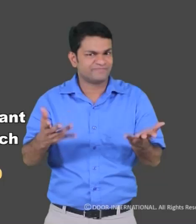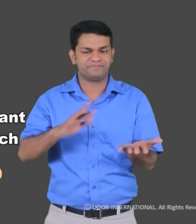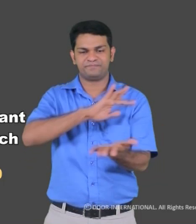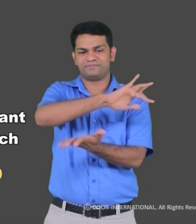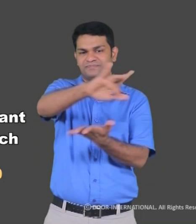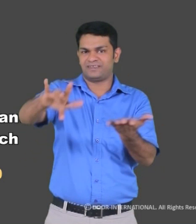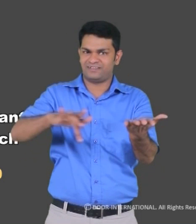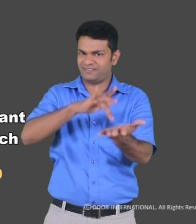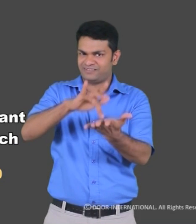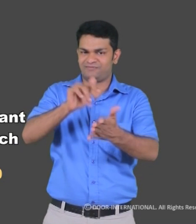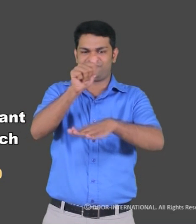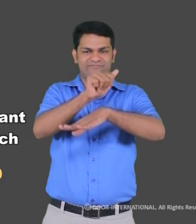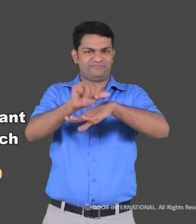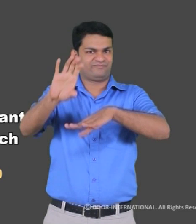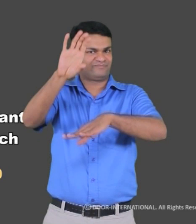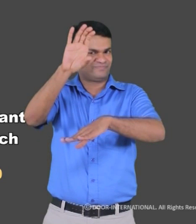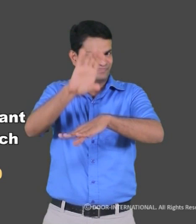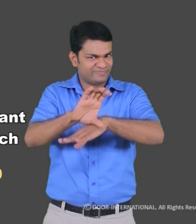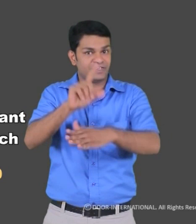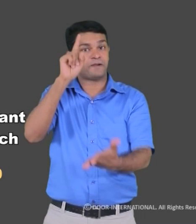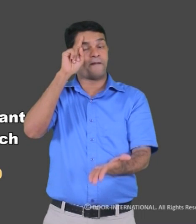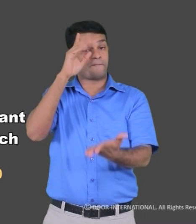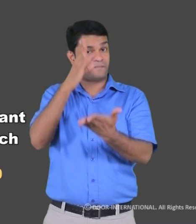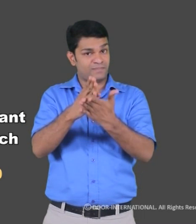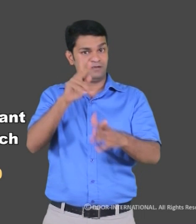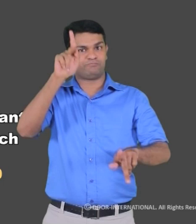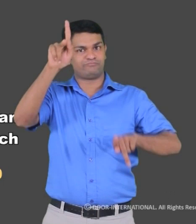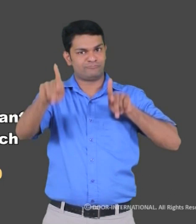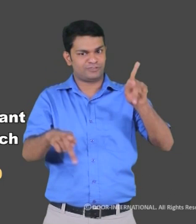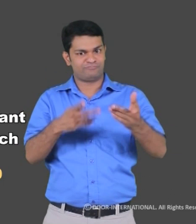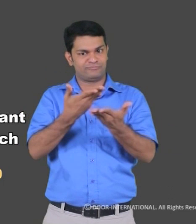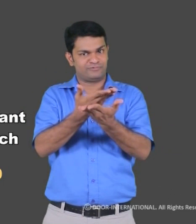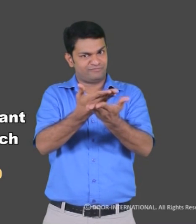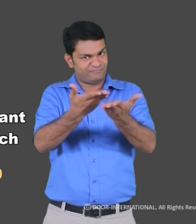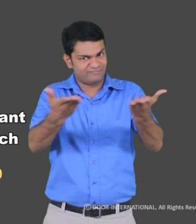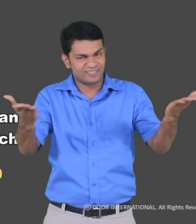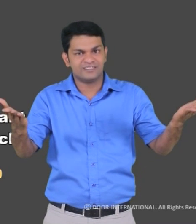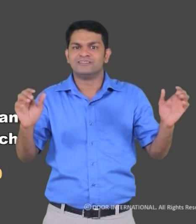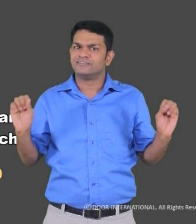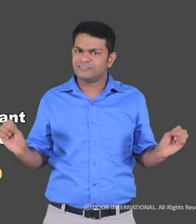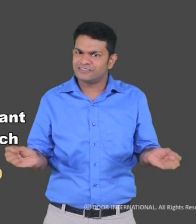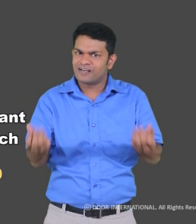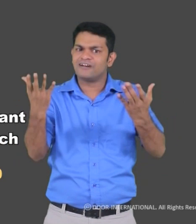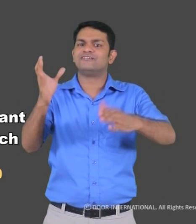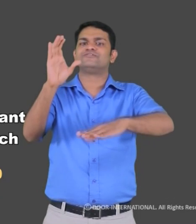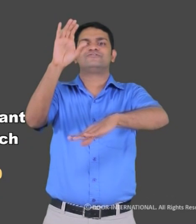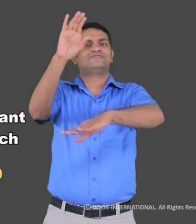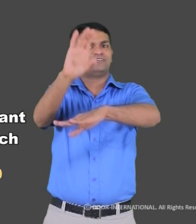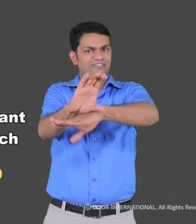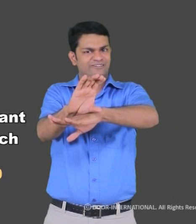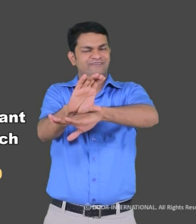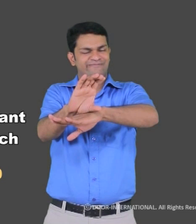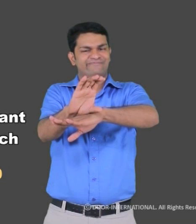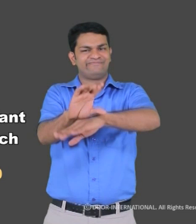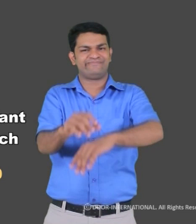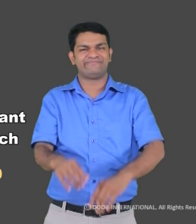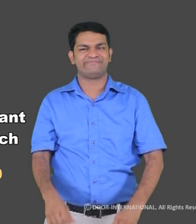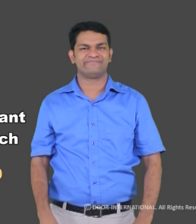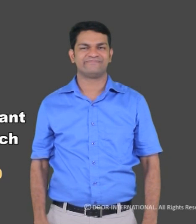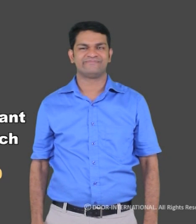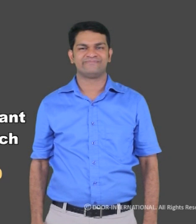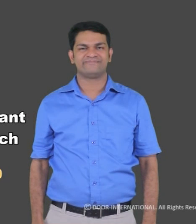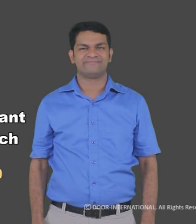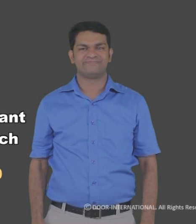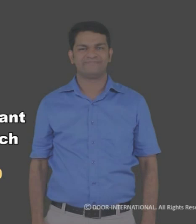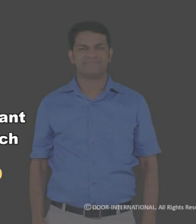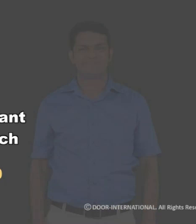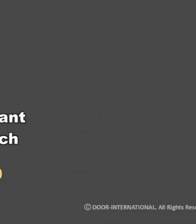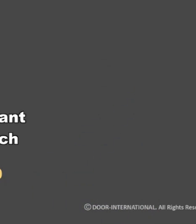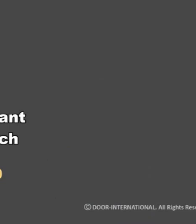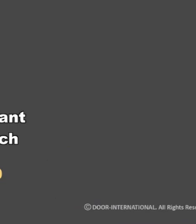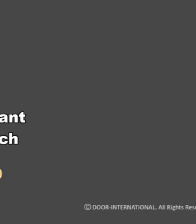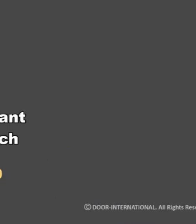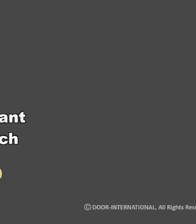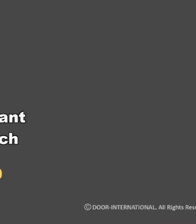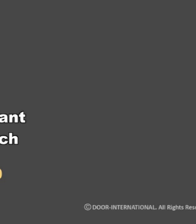The  church in Antioch